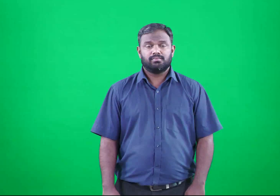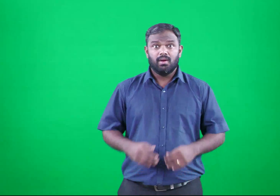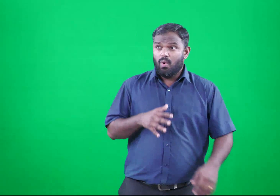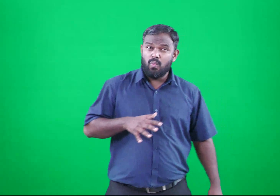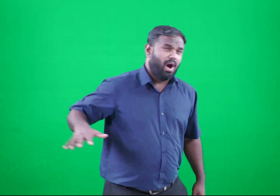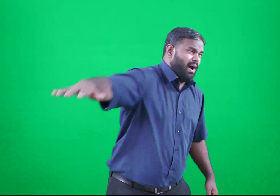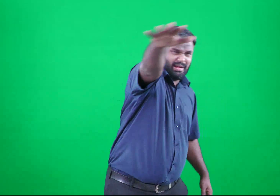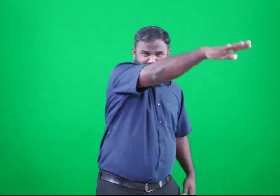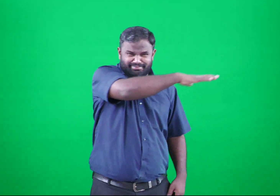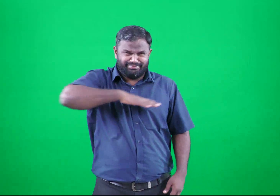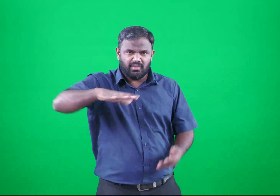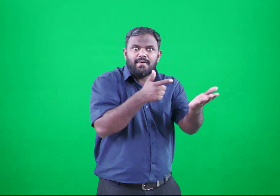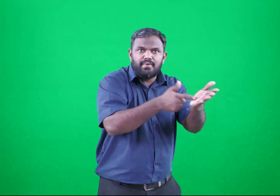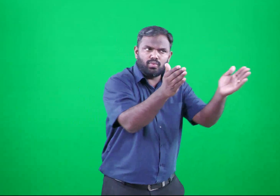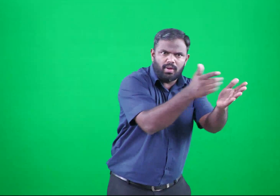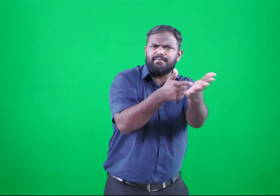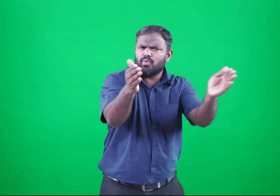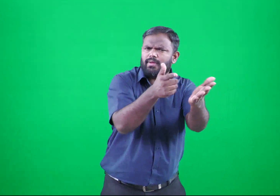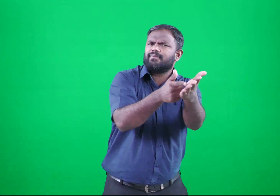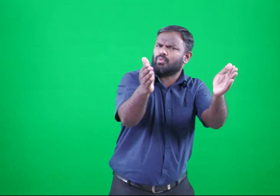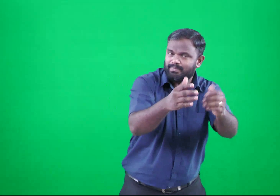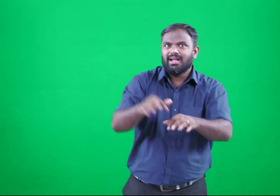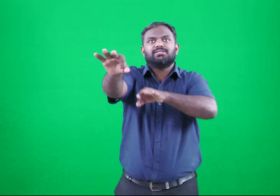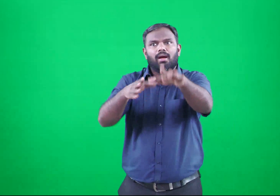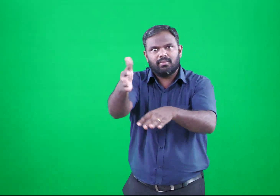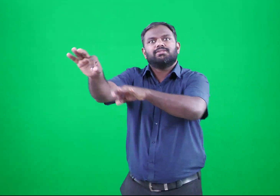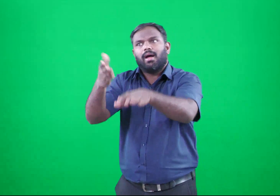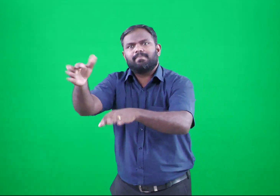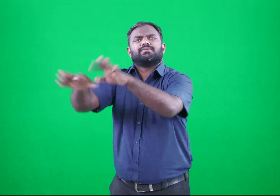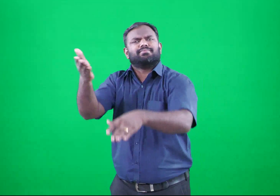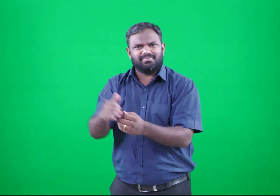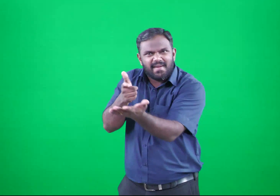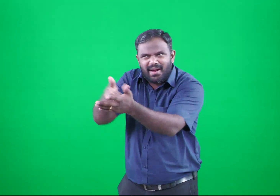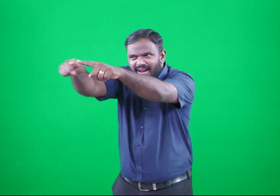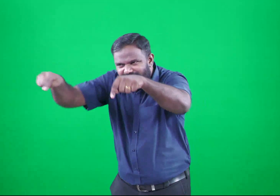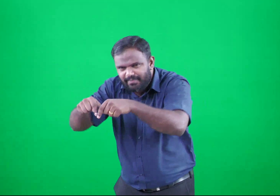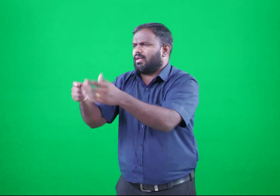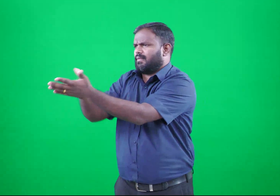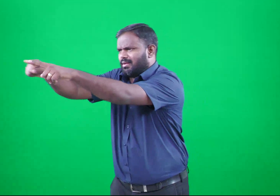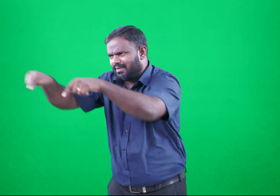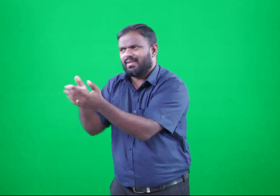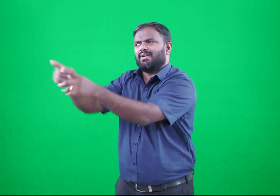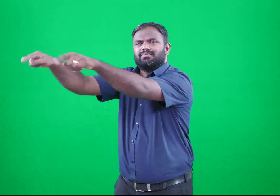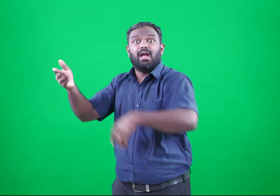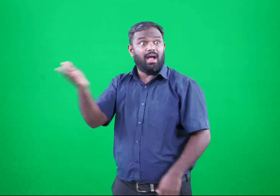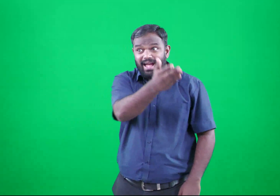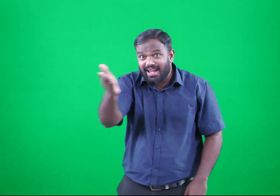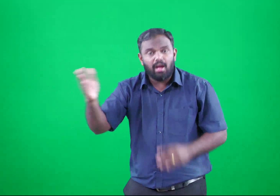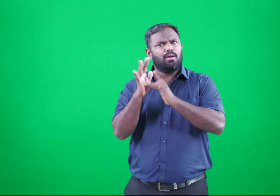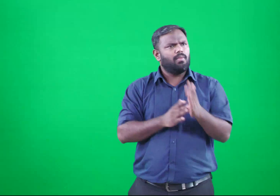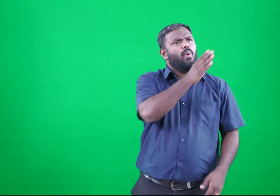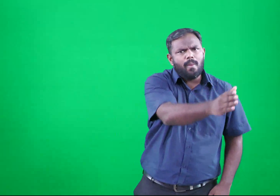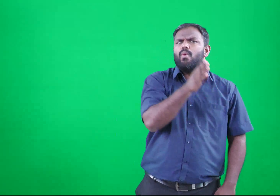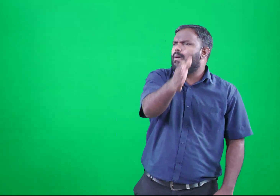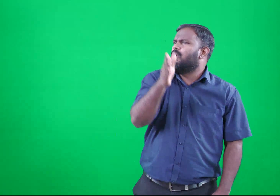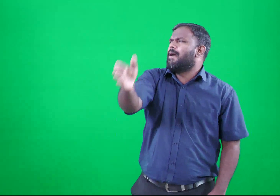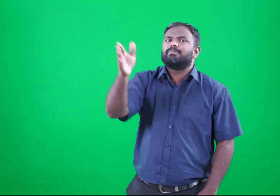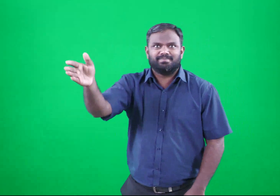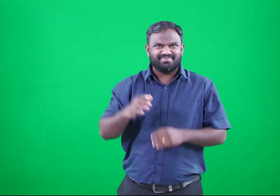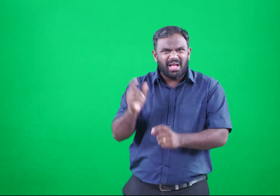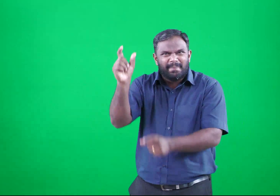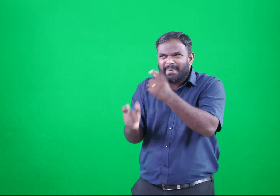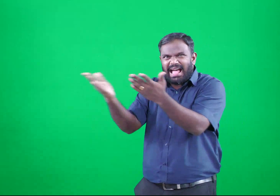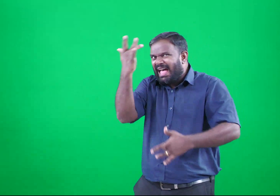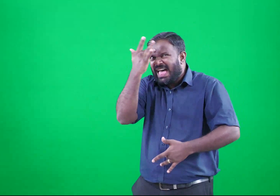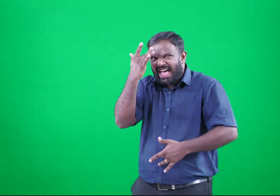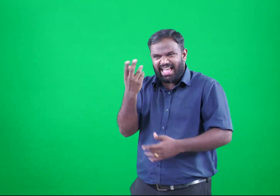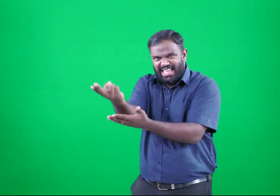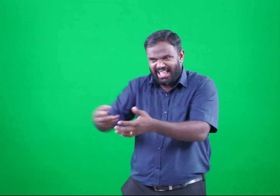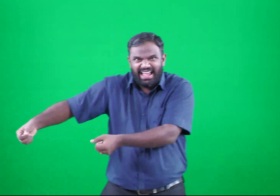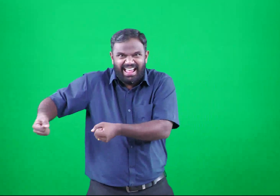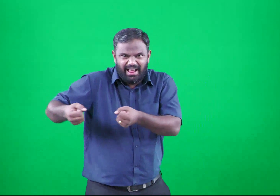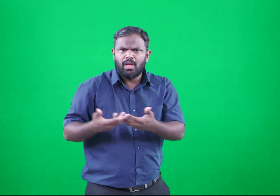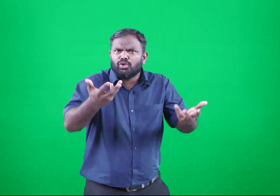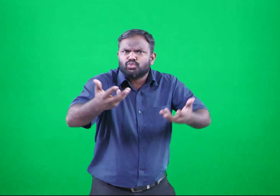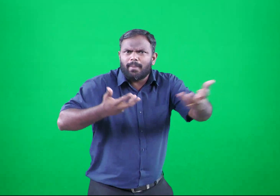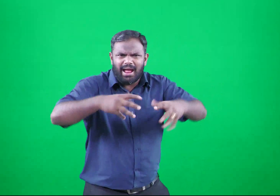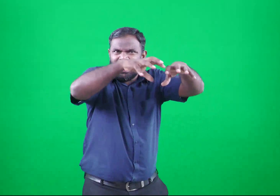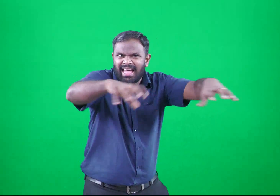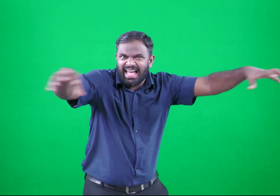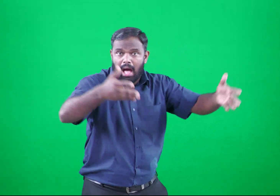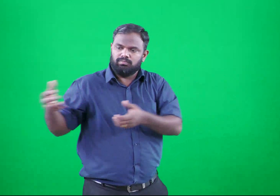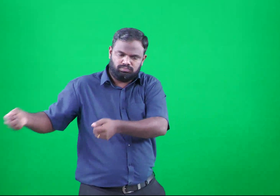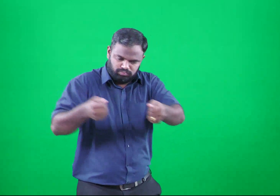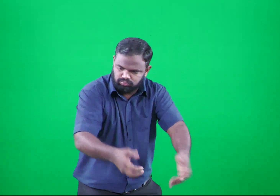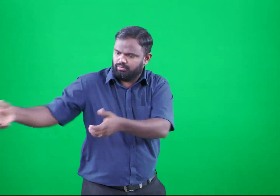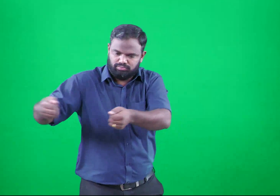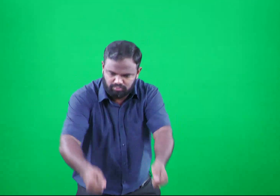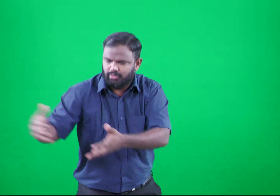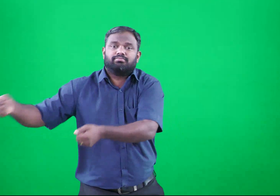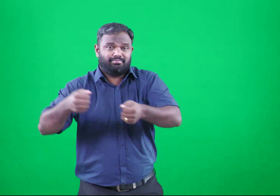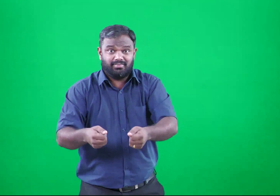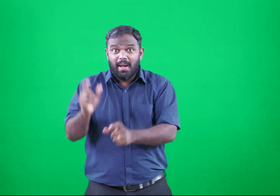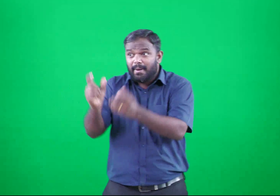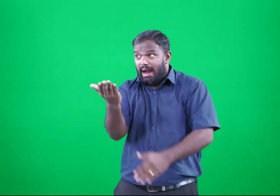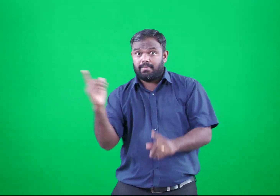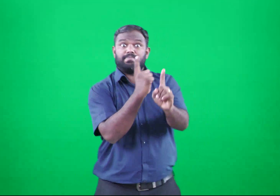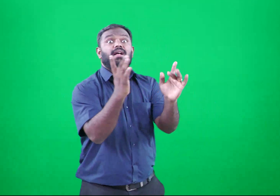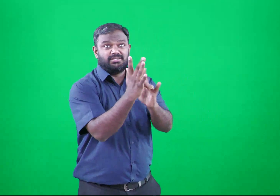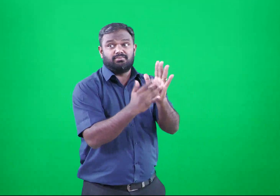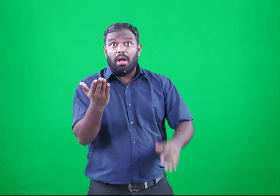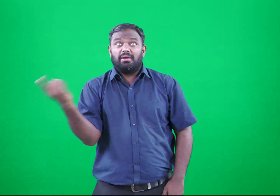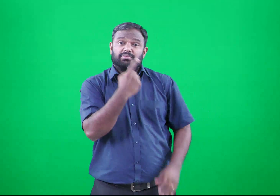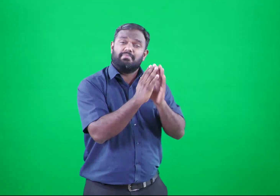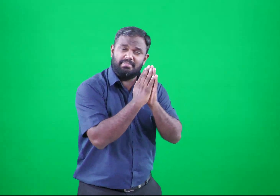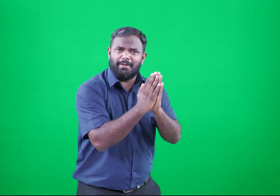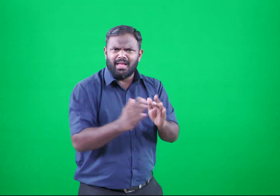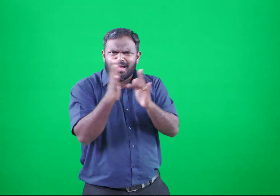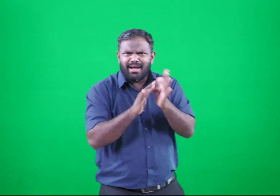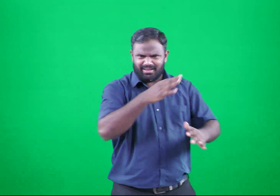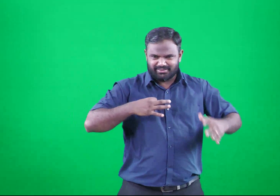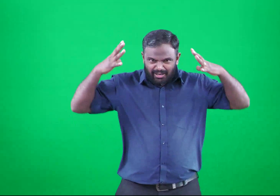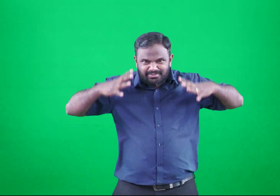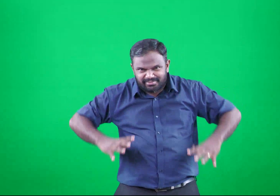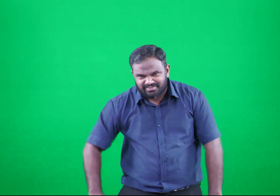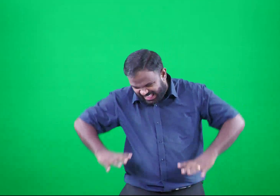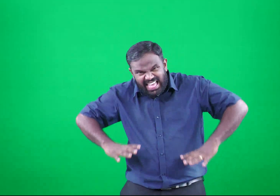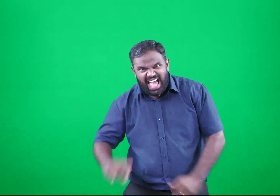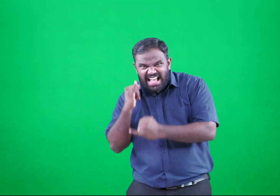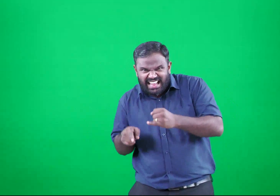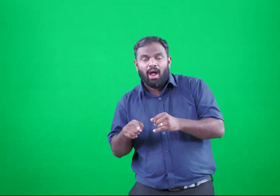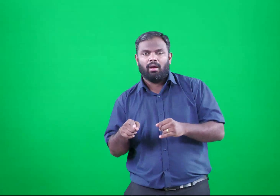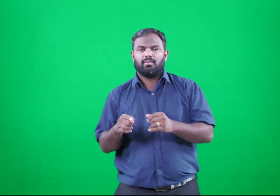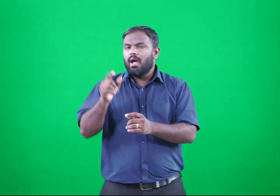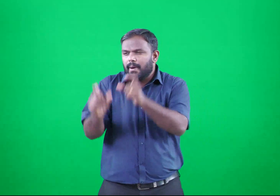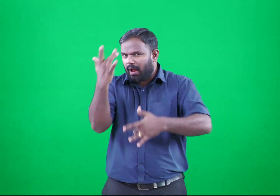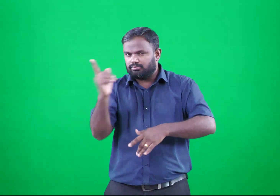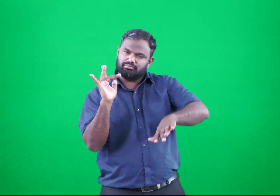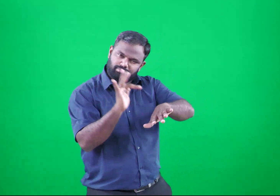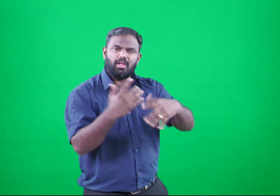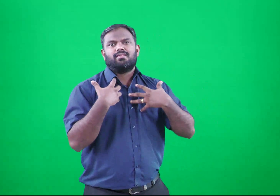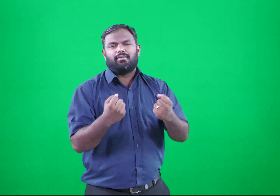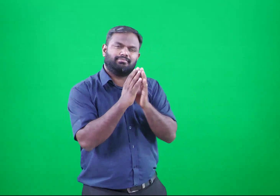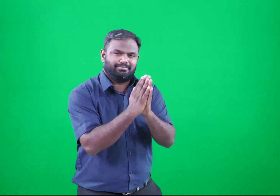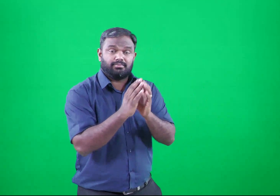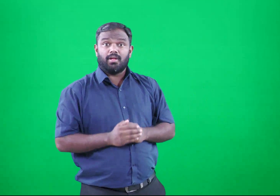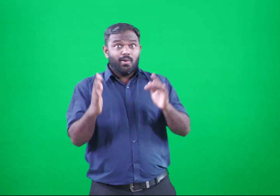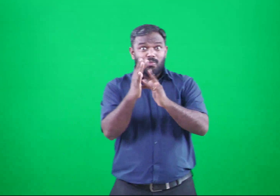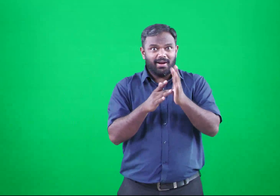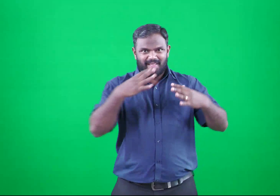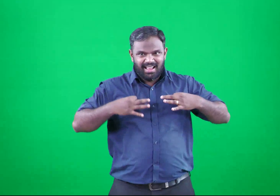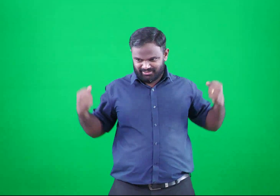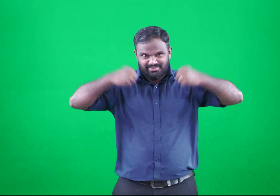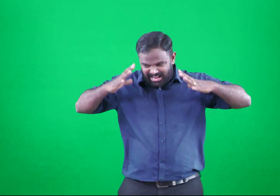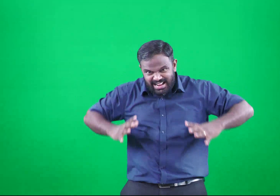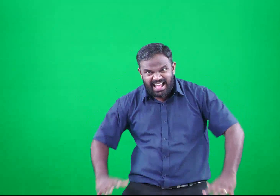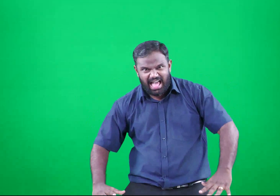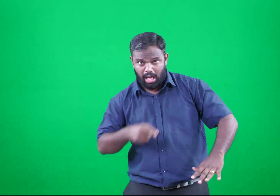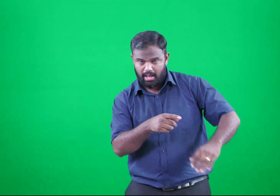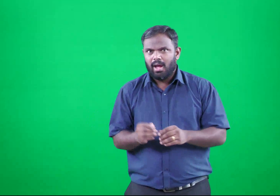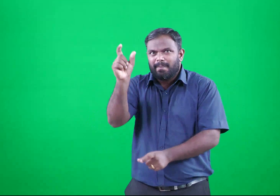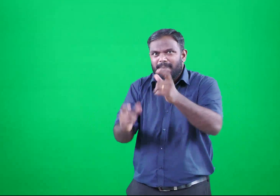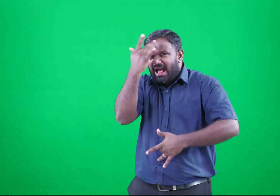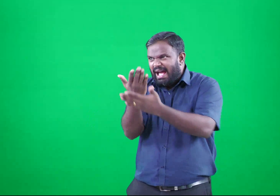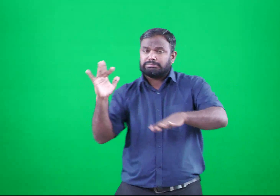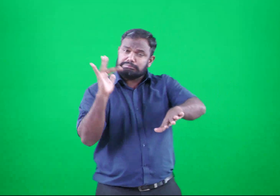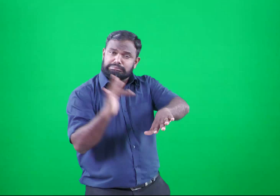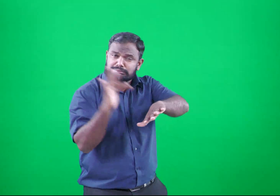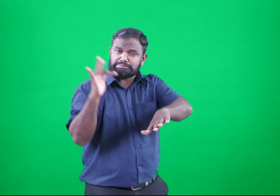And wherever He went- villages and towns and countrysides- they laid the sick in the marketplaces and begged Him just to let them touch the fringe of His cloak.